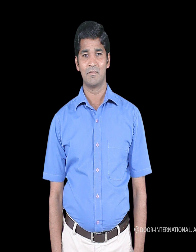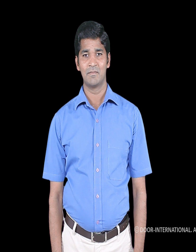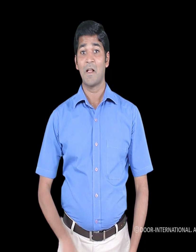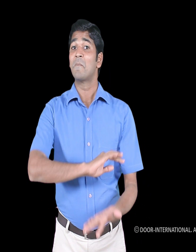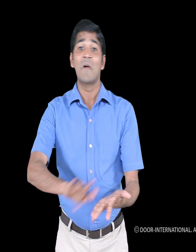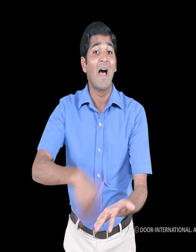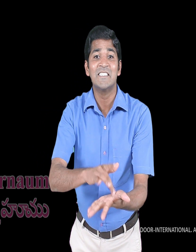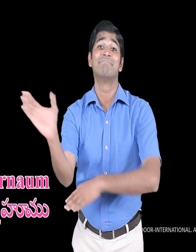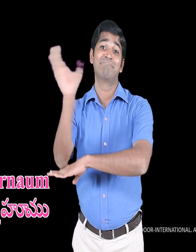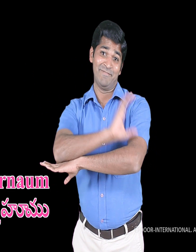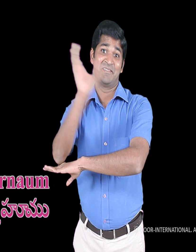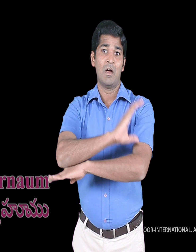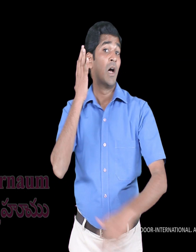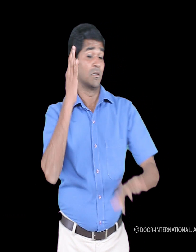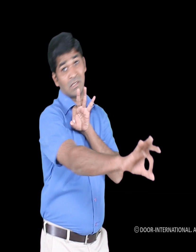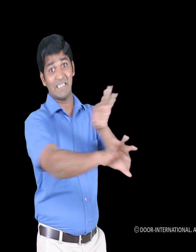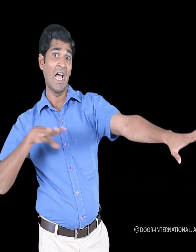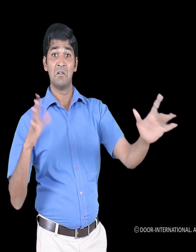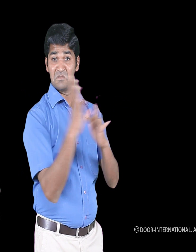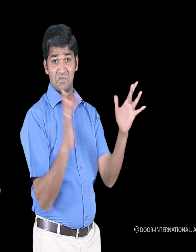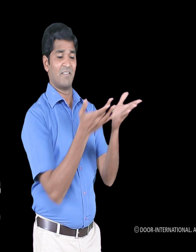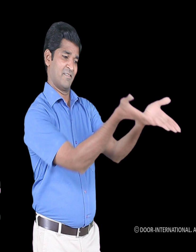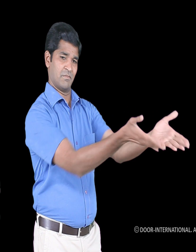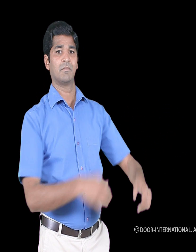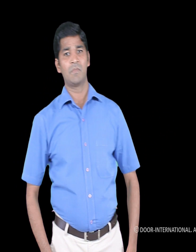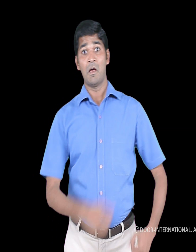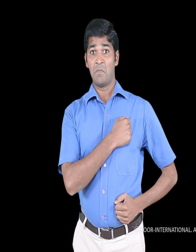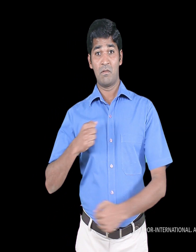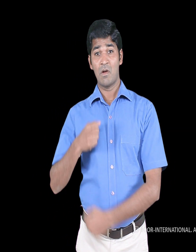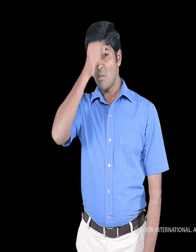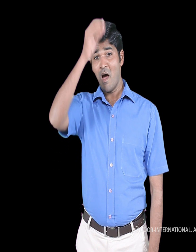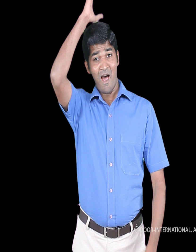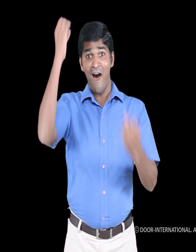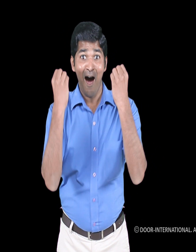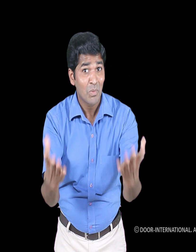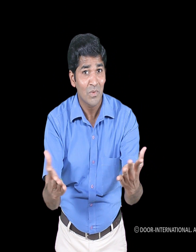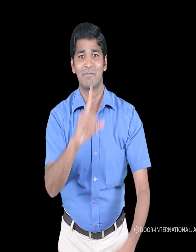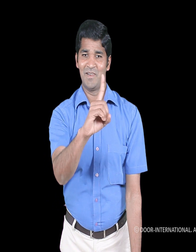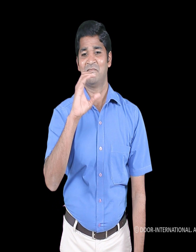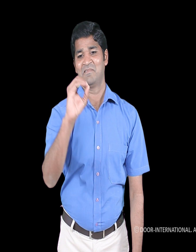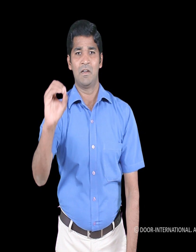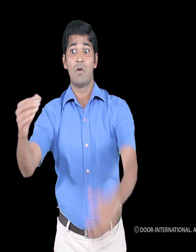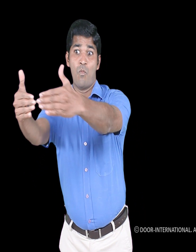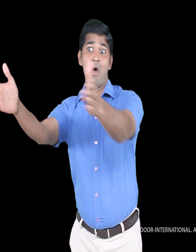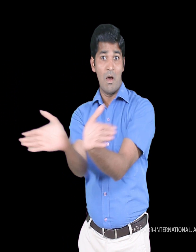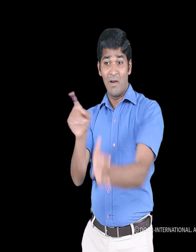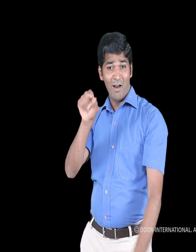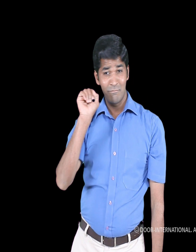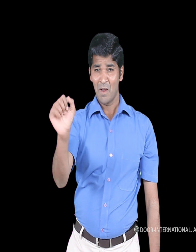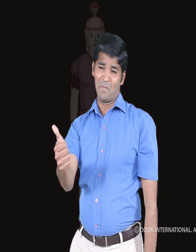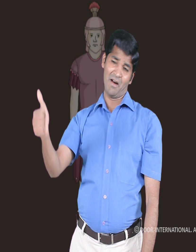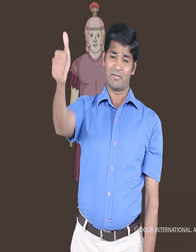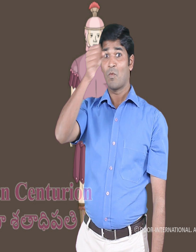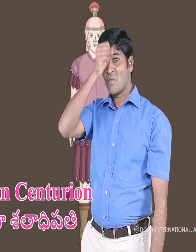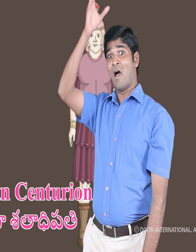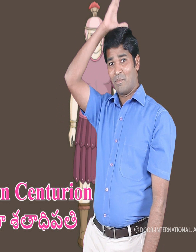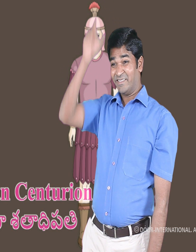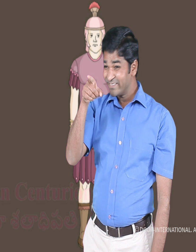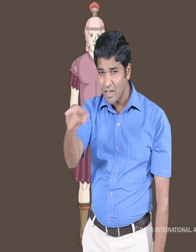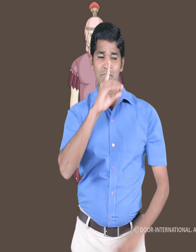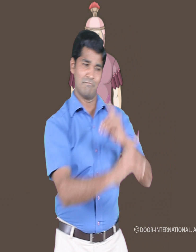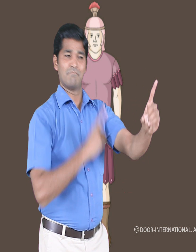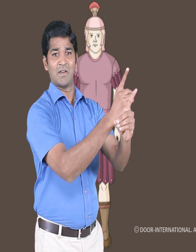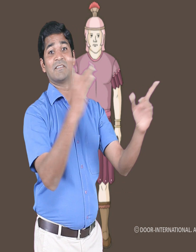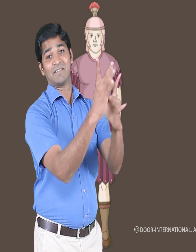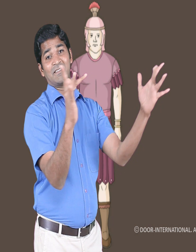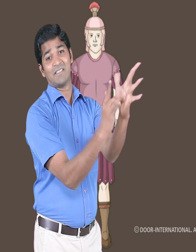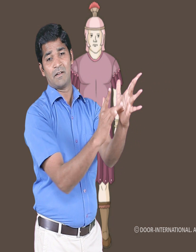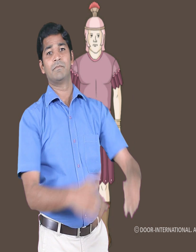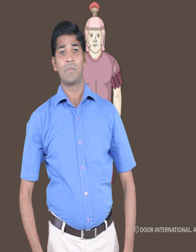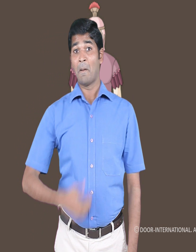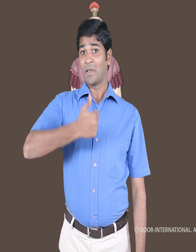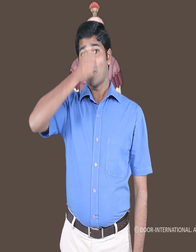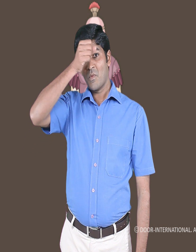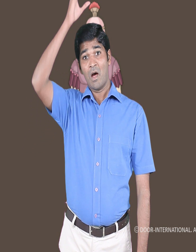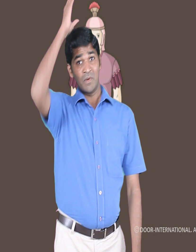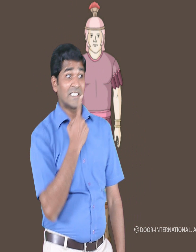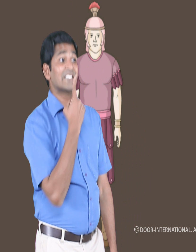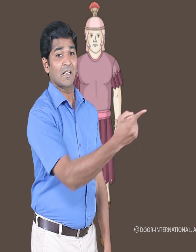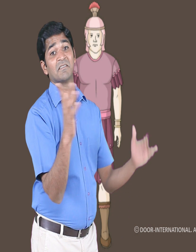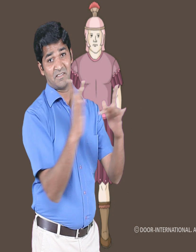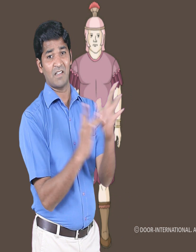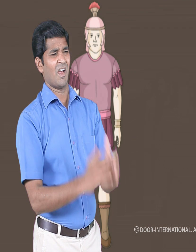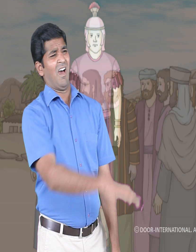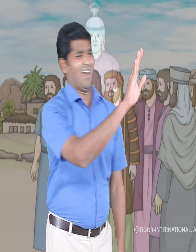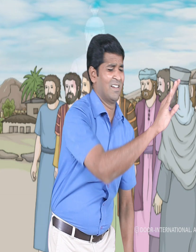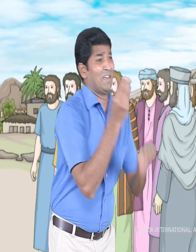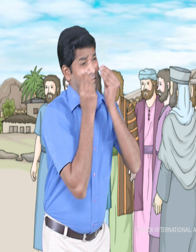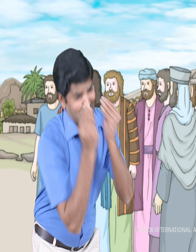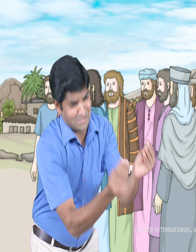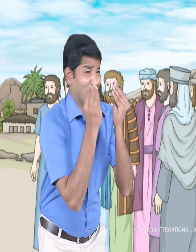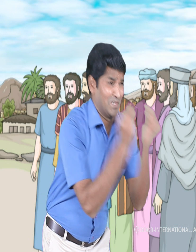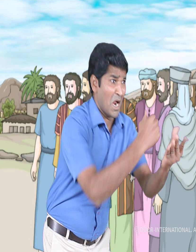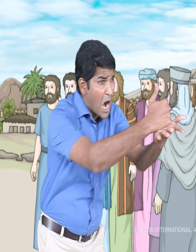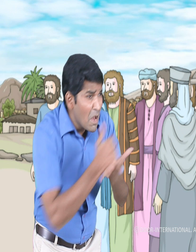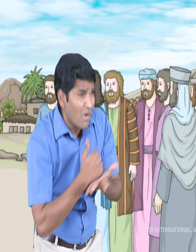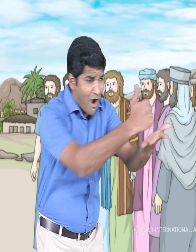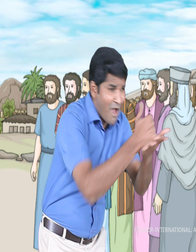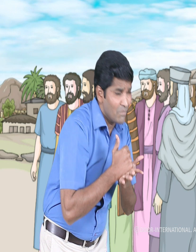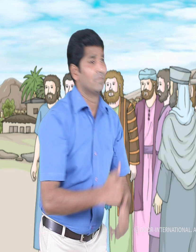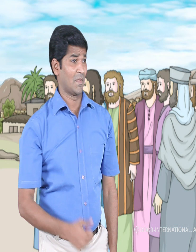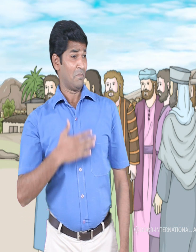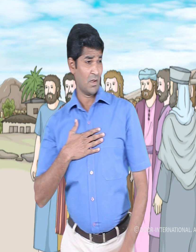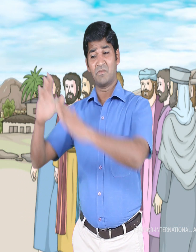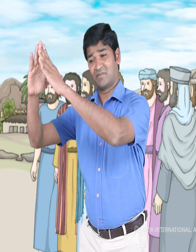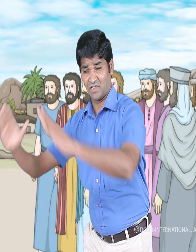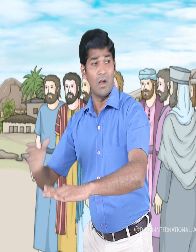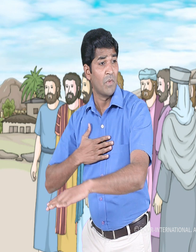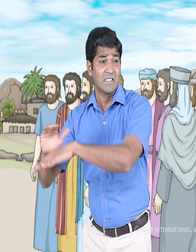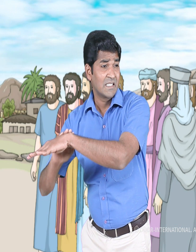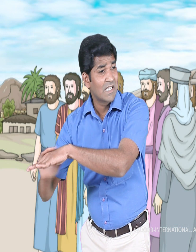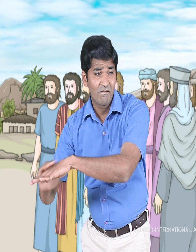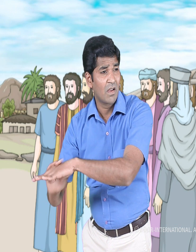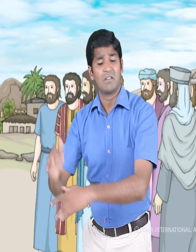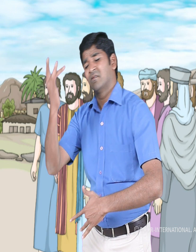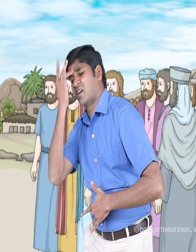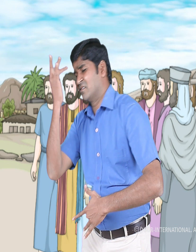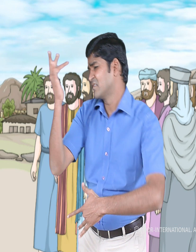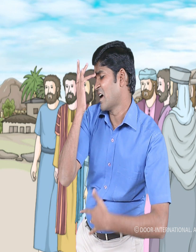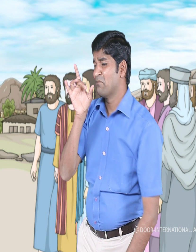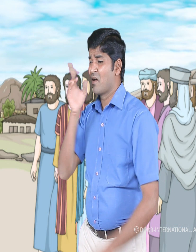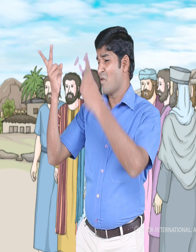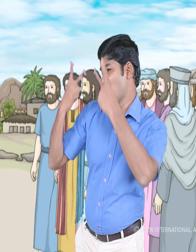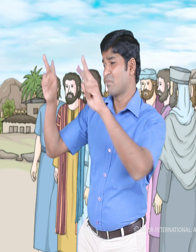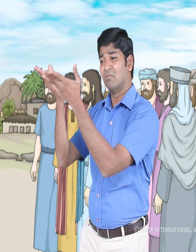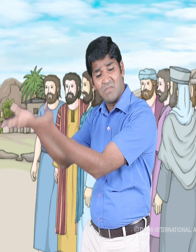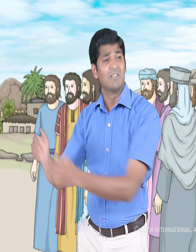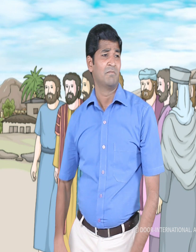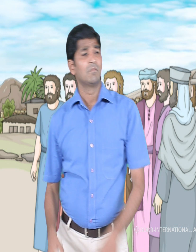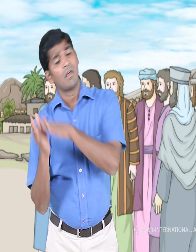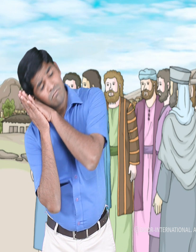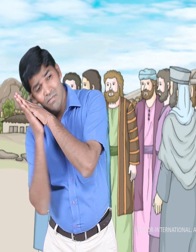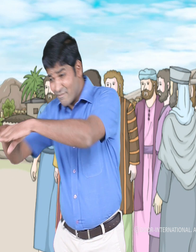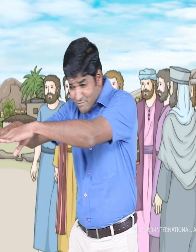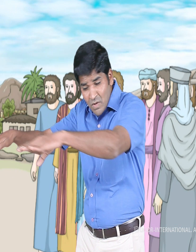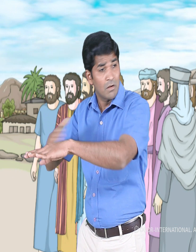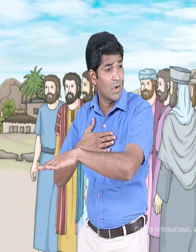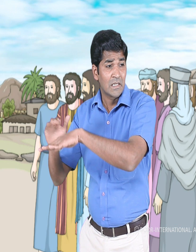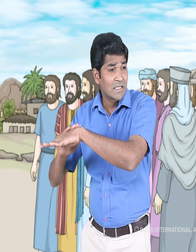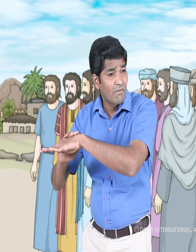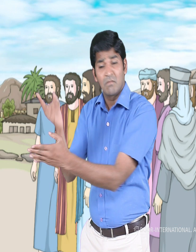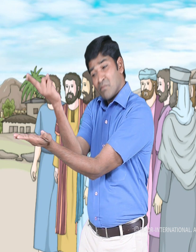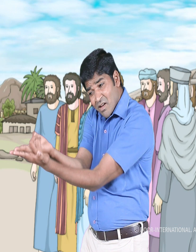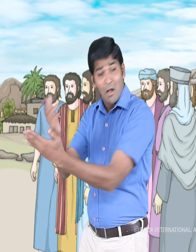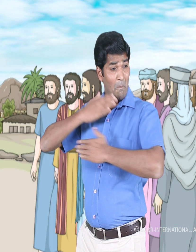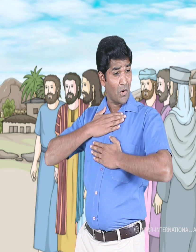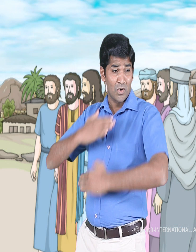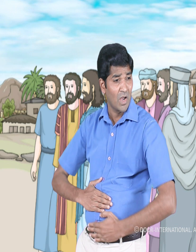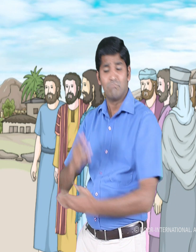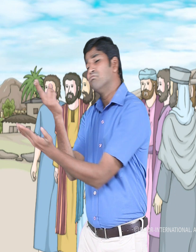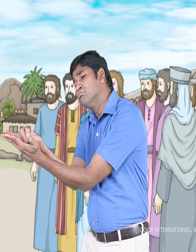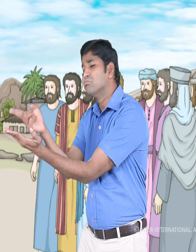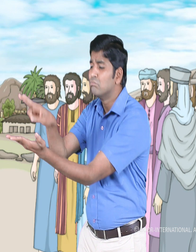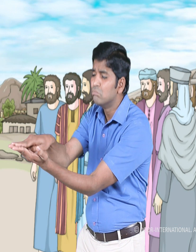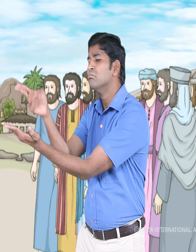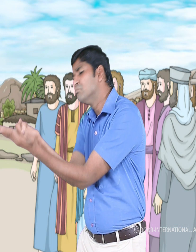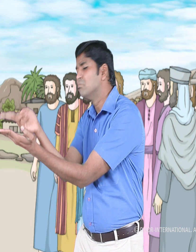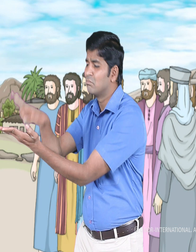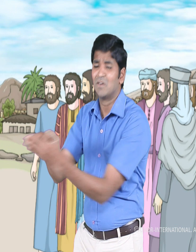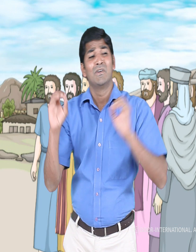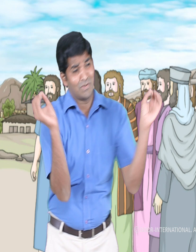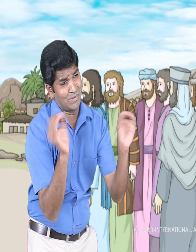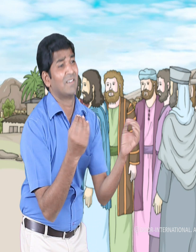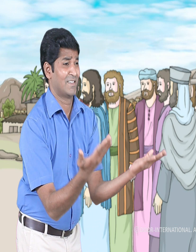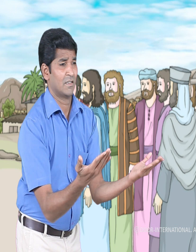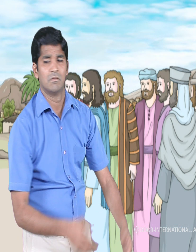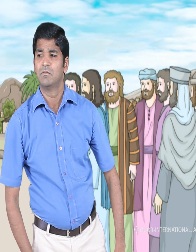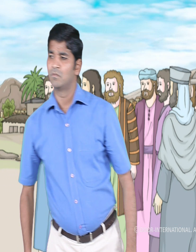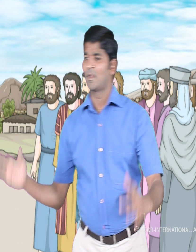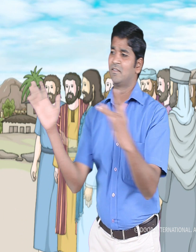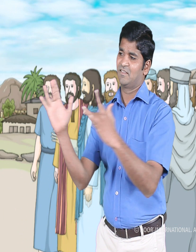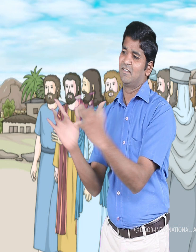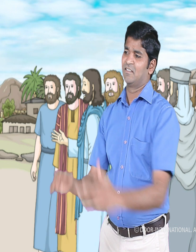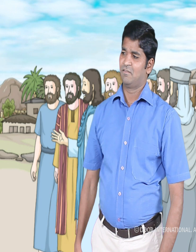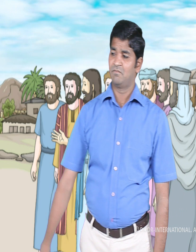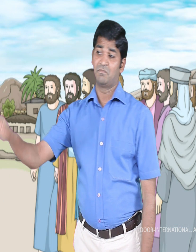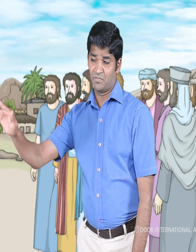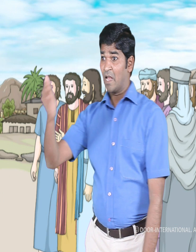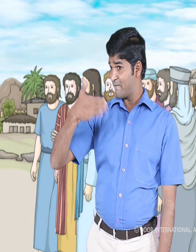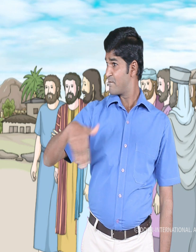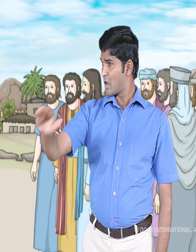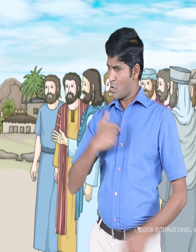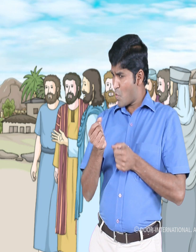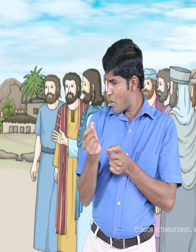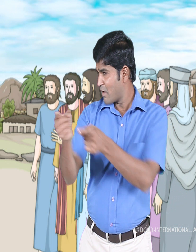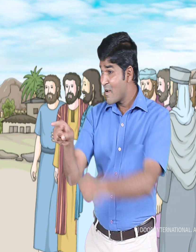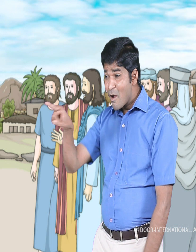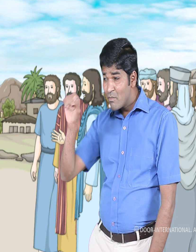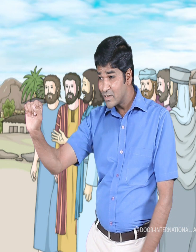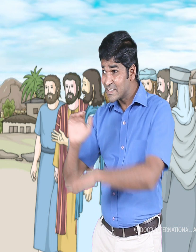When Jesus had entered Capernaum, a centurion came and pleaded with Him, “Lord, my servant lies at home, paralyzed and in terrible agony.” “I will go and heal him,” Jesus replied.